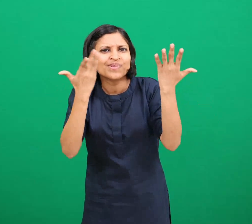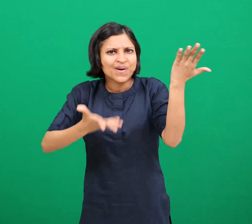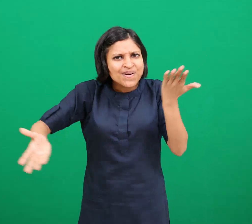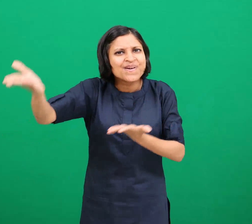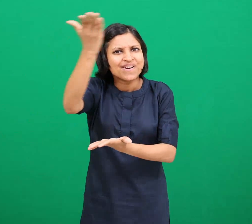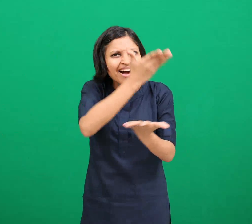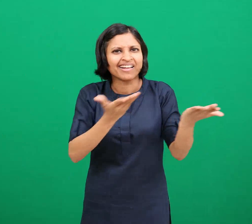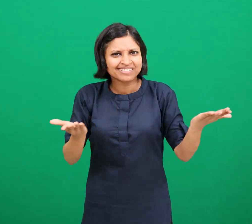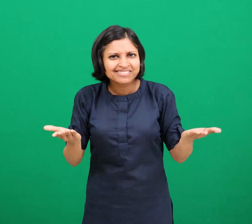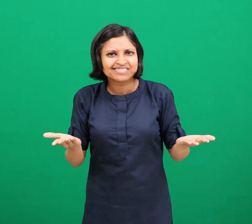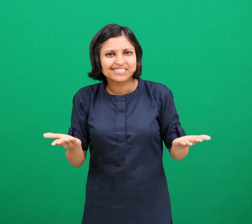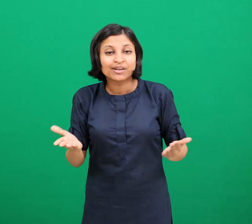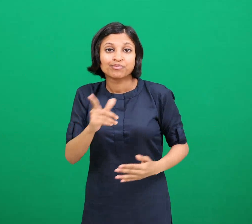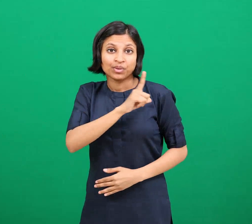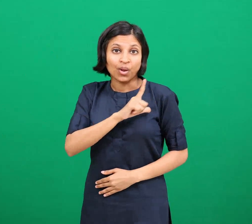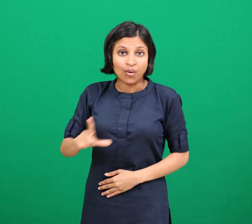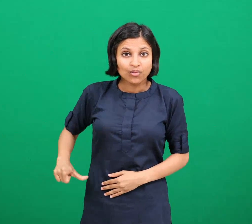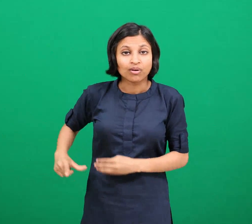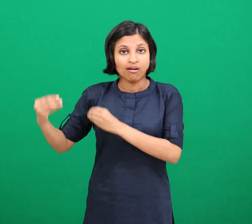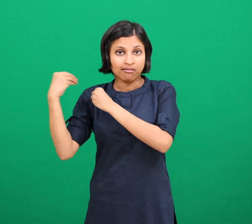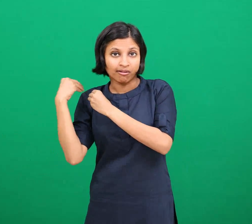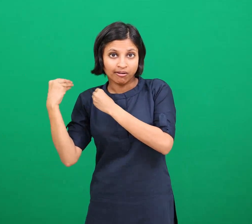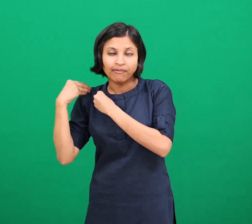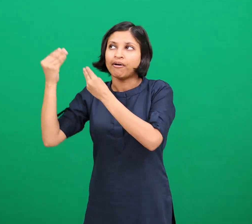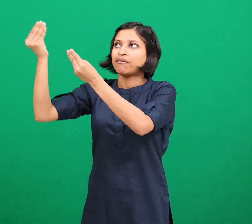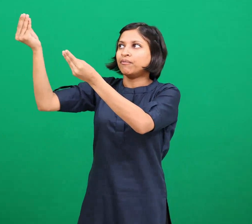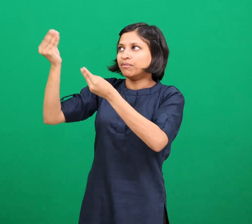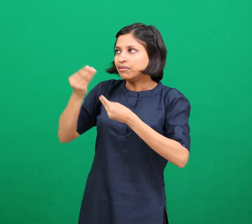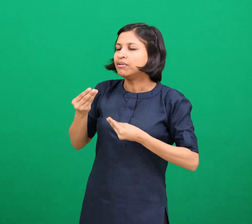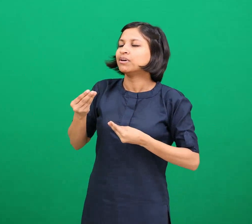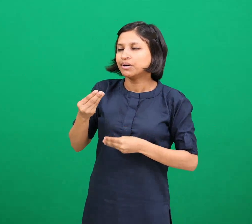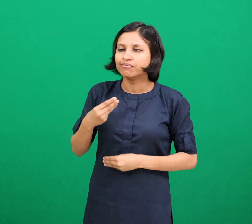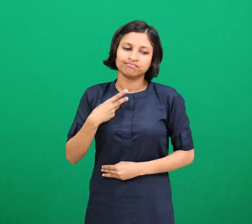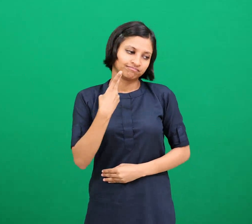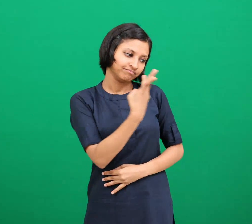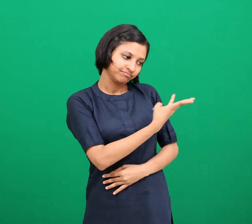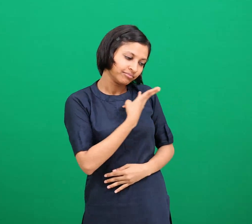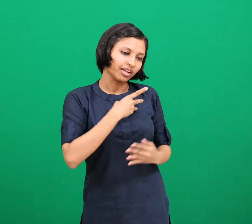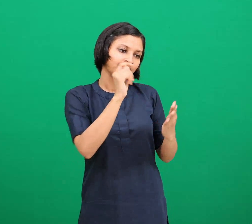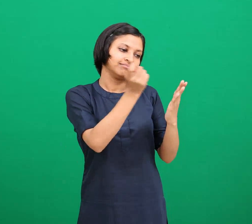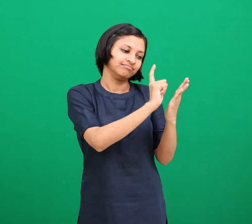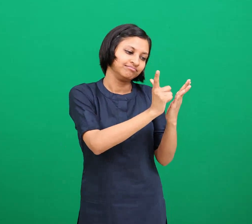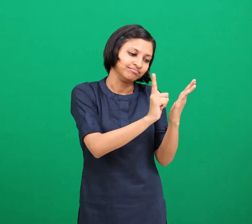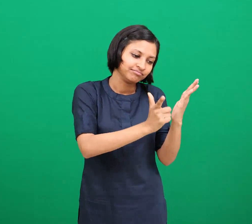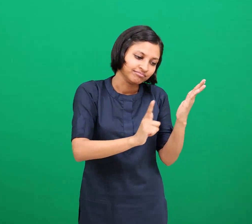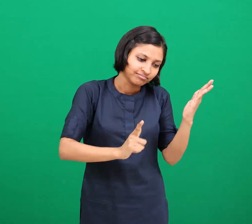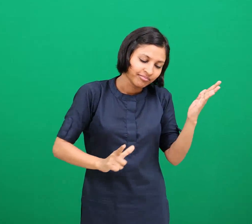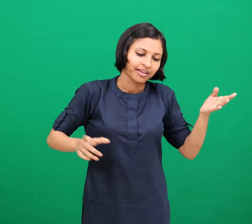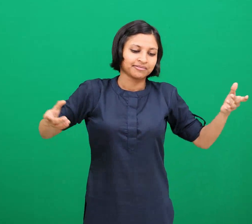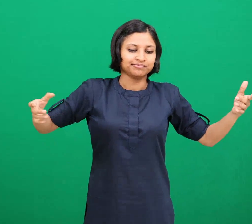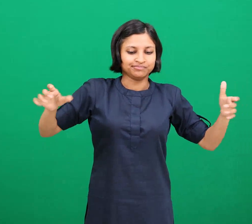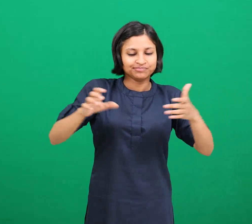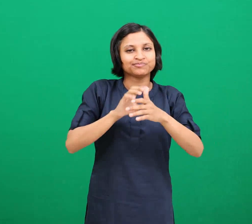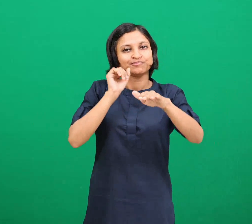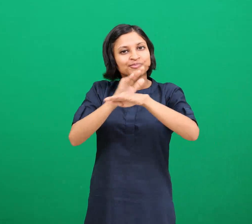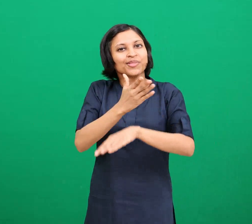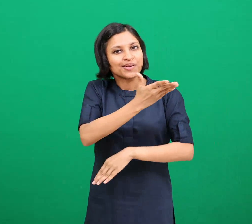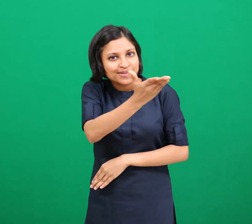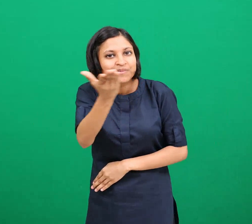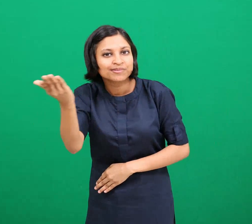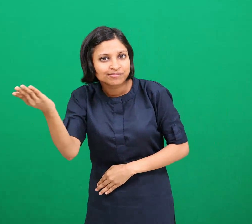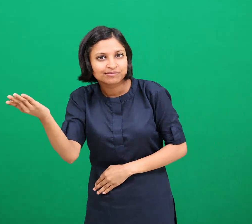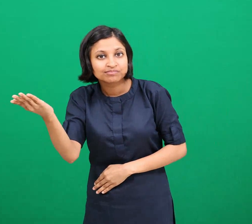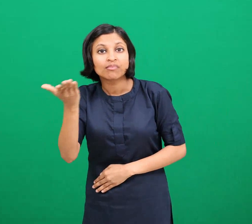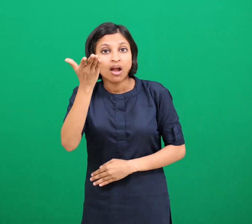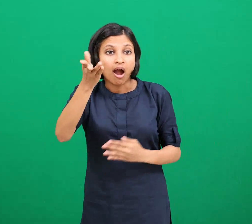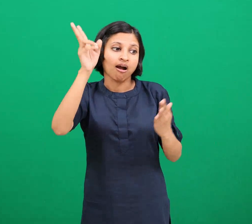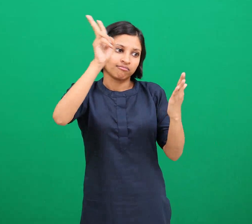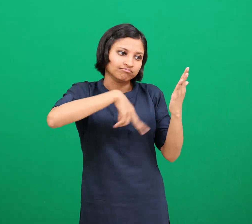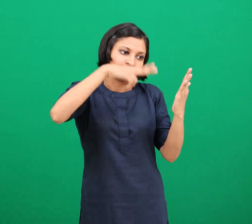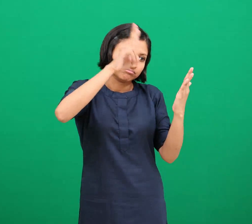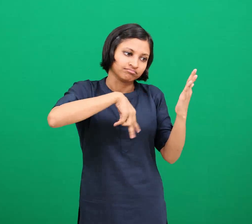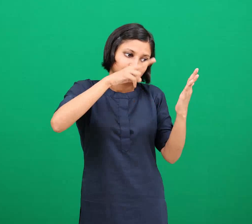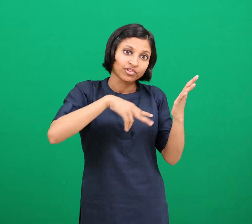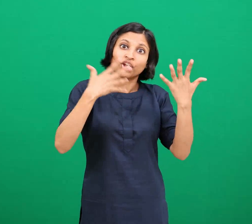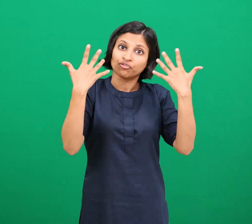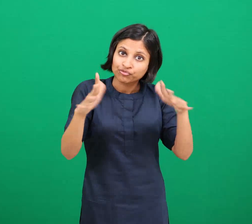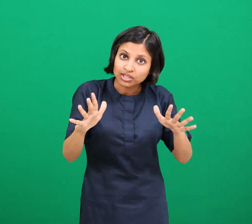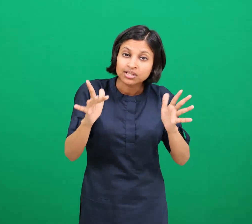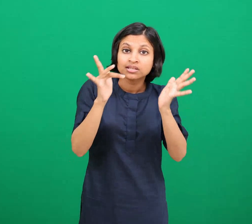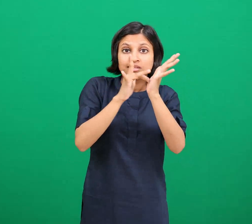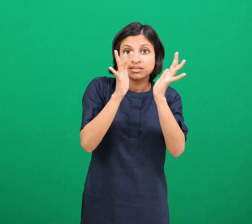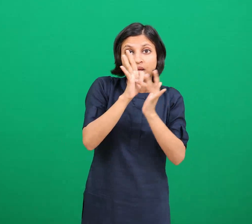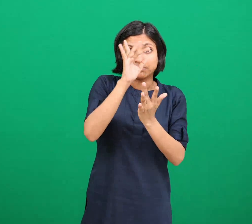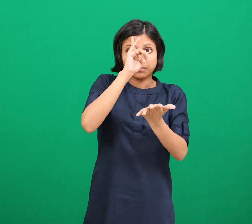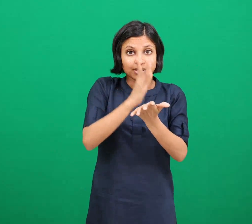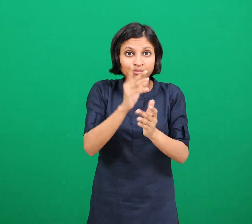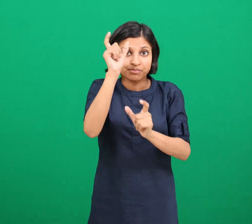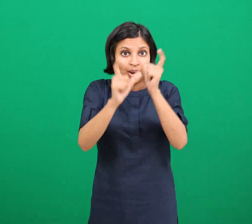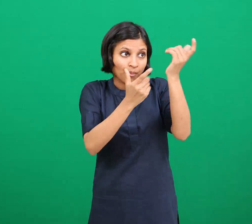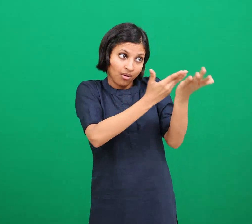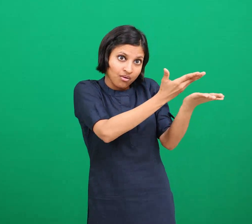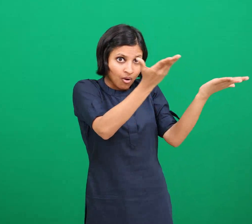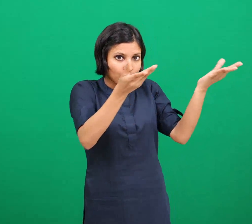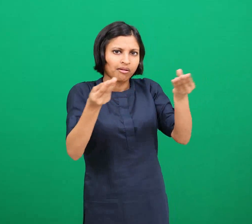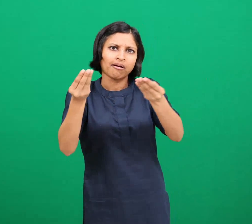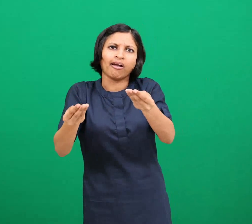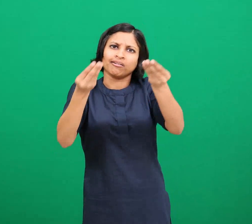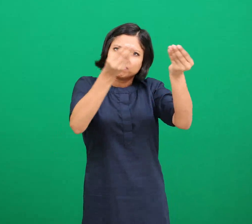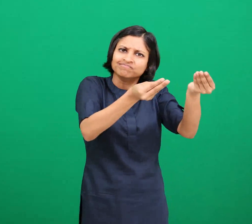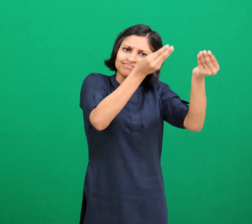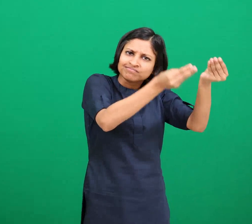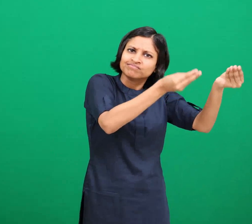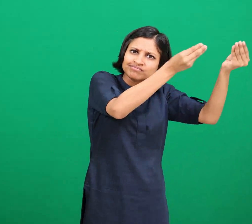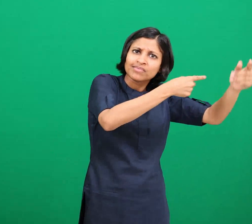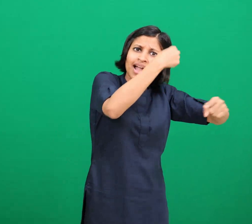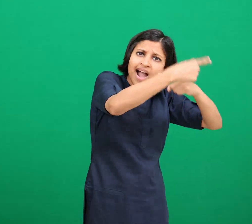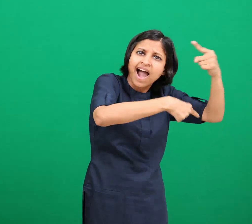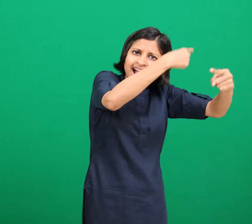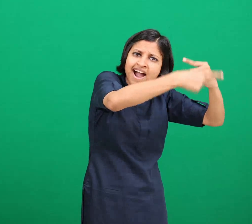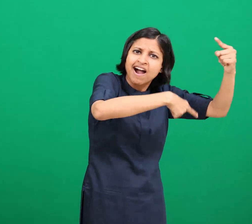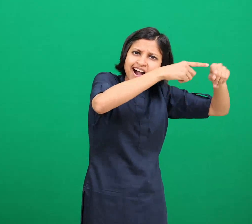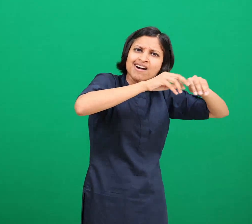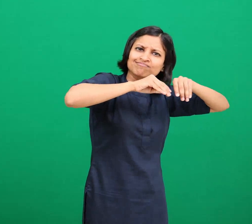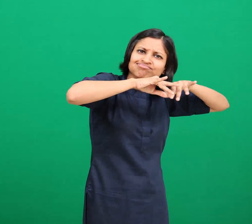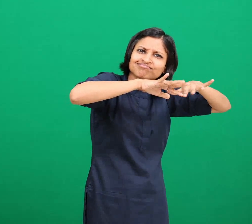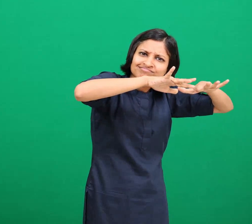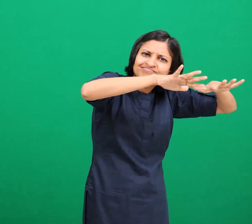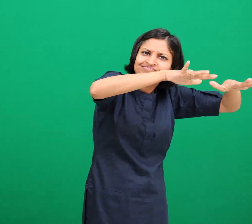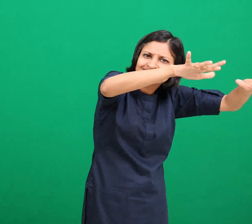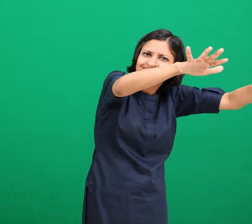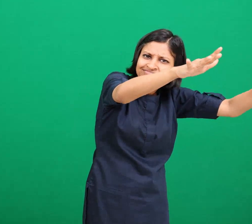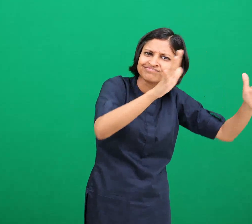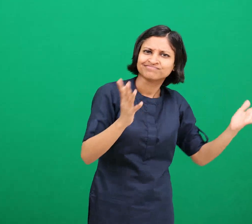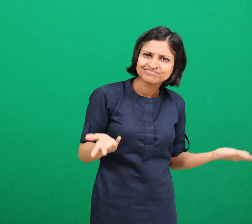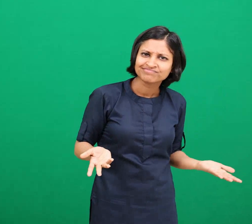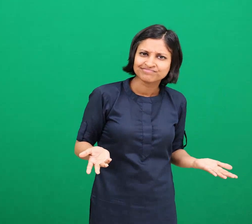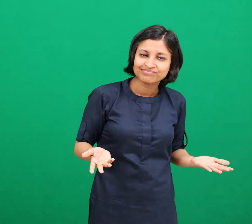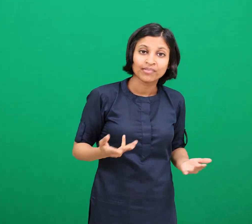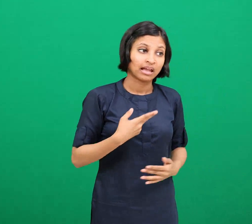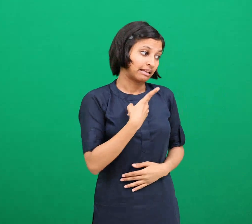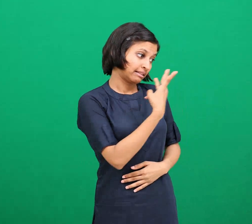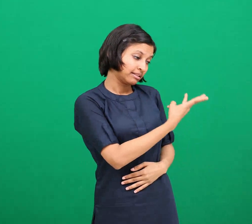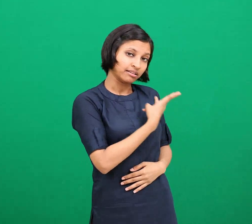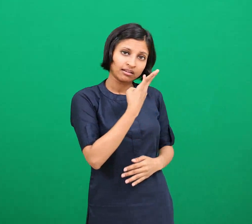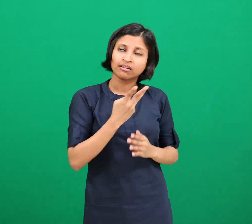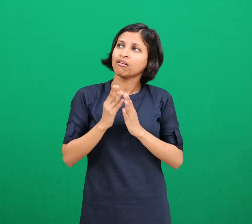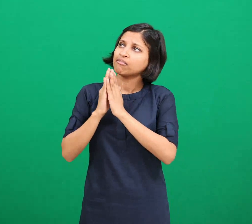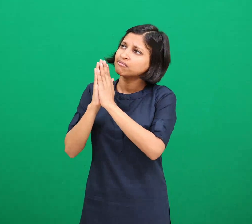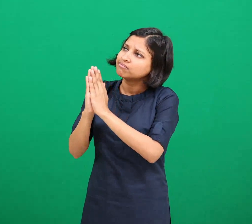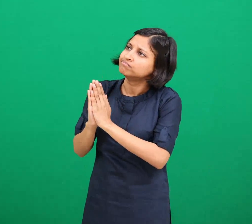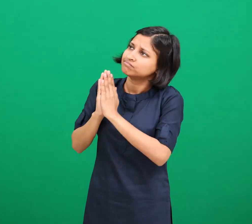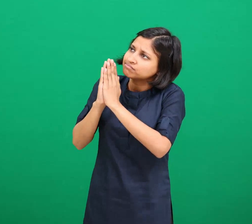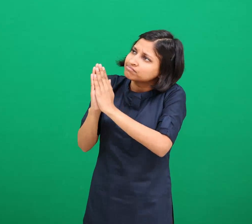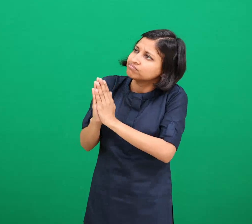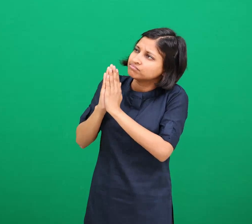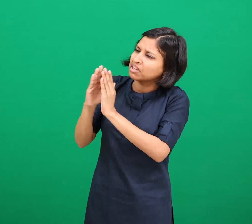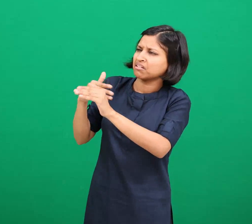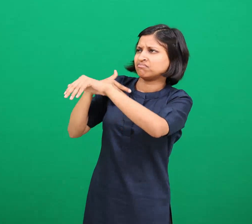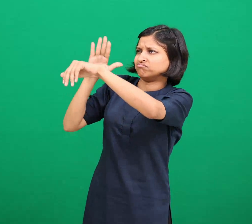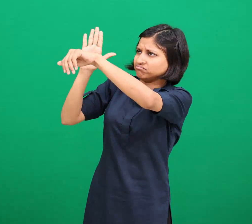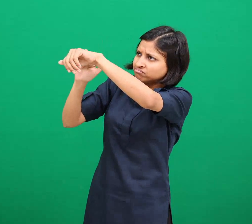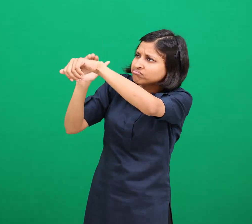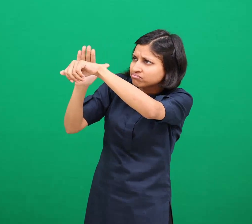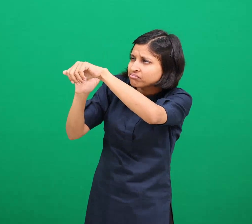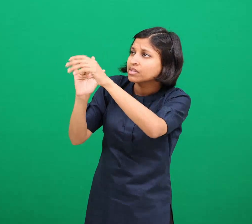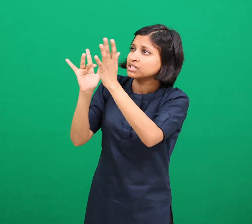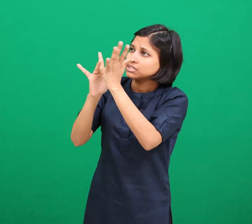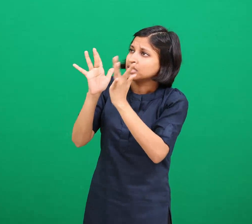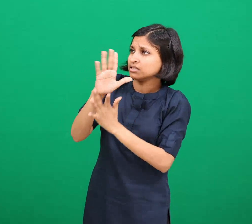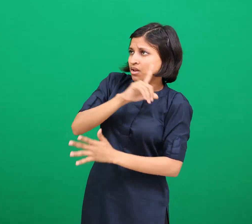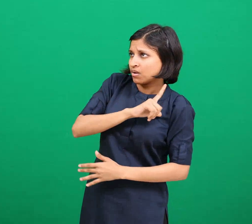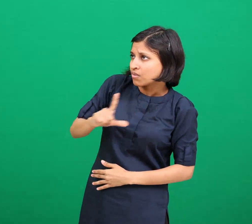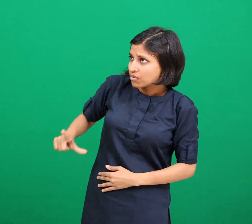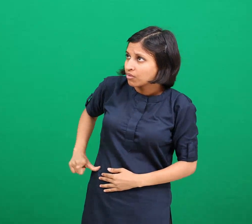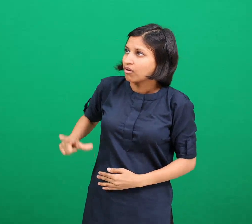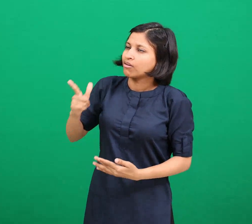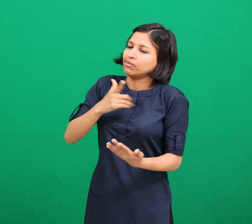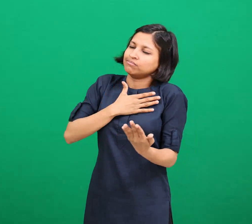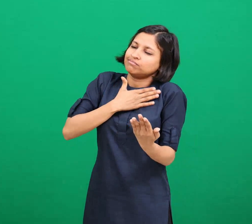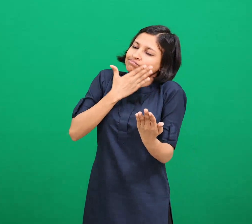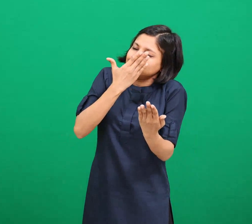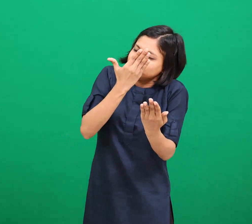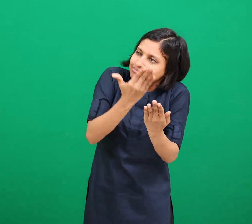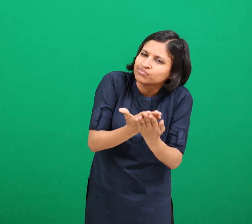I charge you before the Lord to have this letter read to all the brothers.